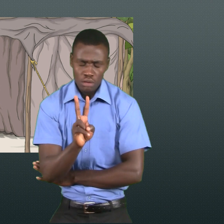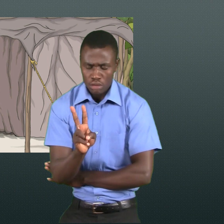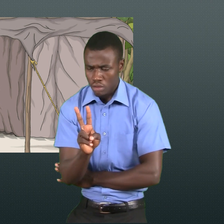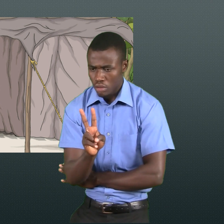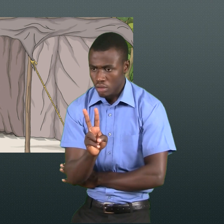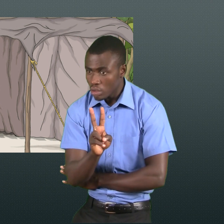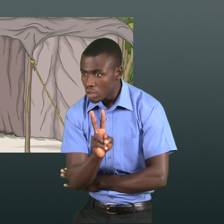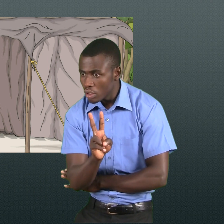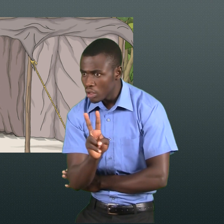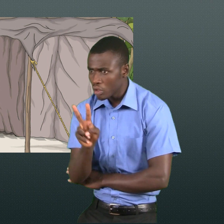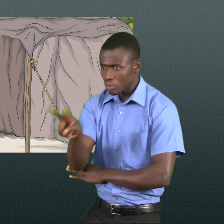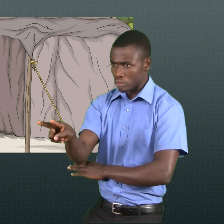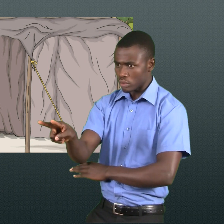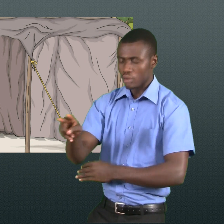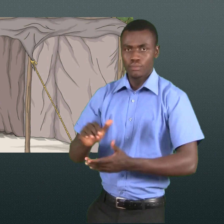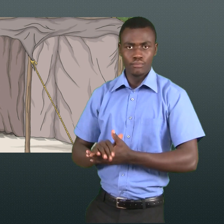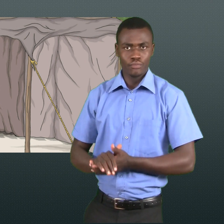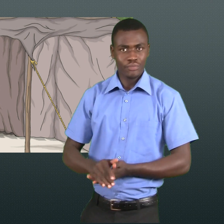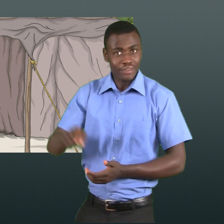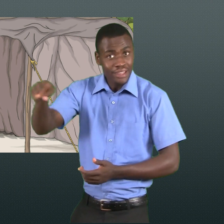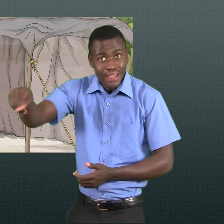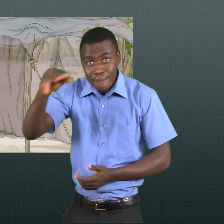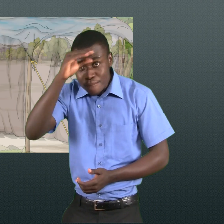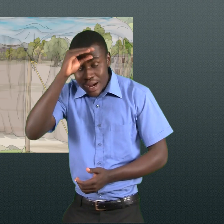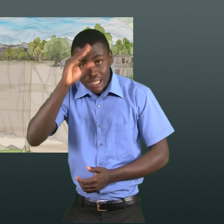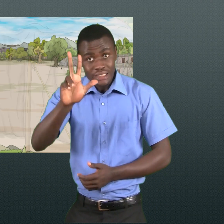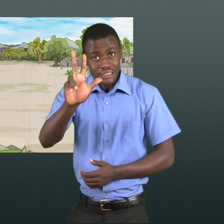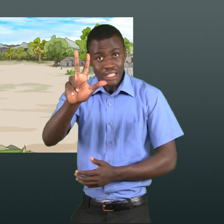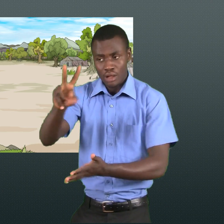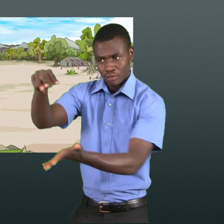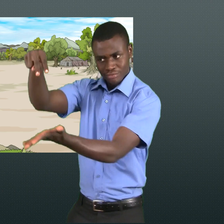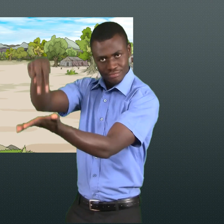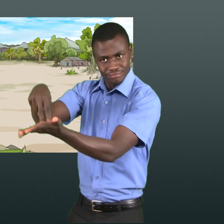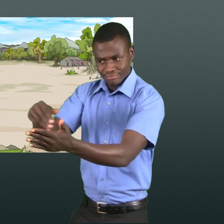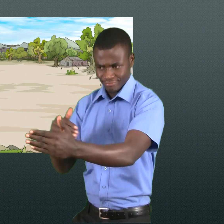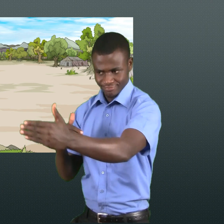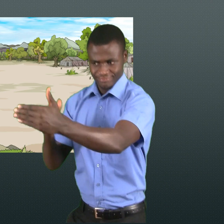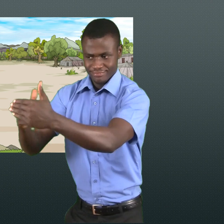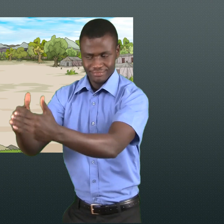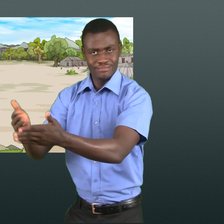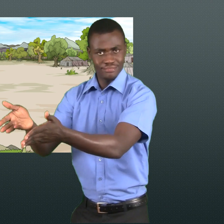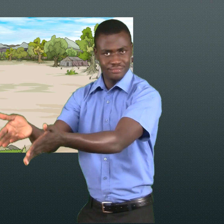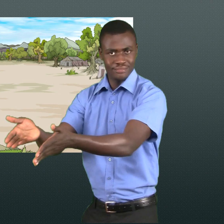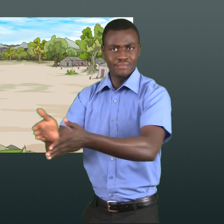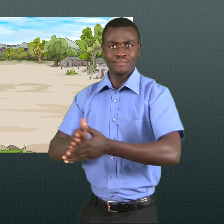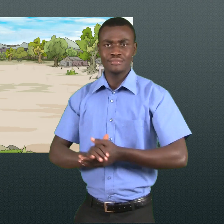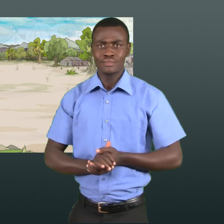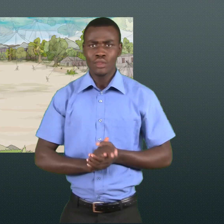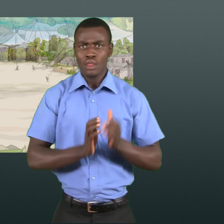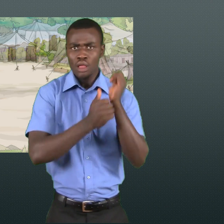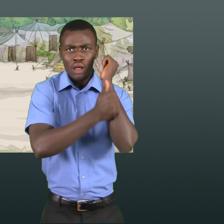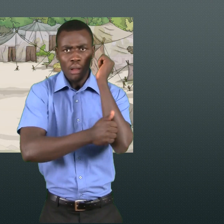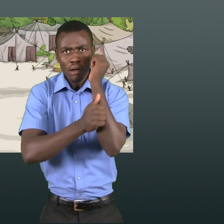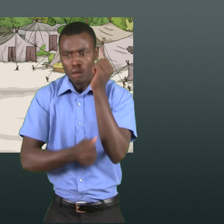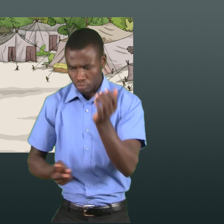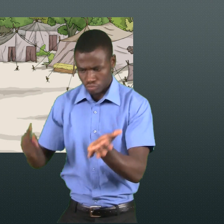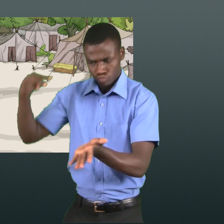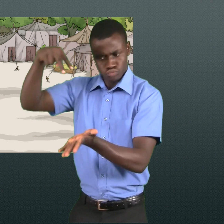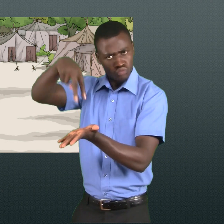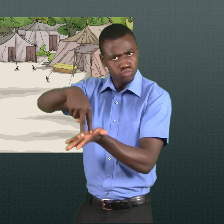And Abraham looked up and saw three men standing nearby.